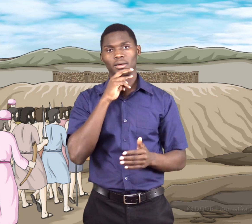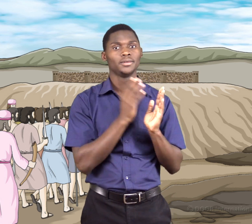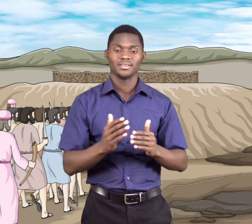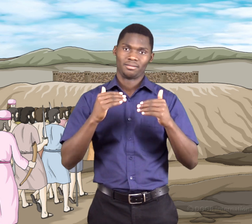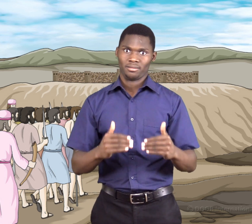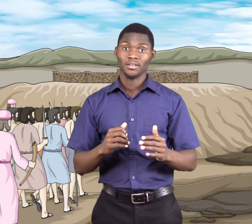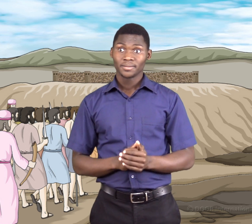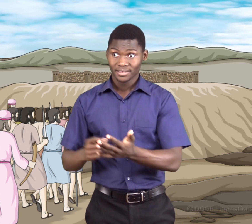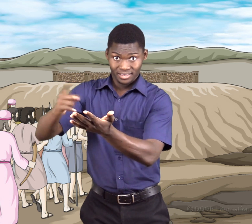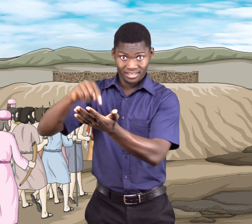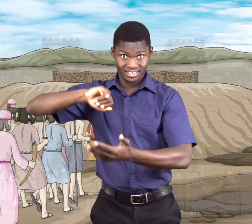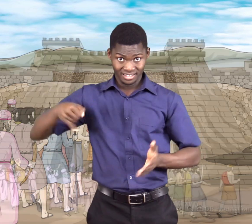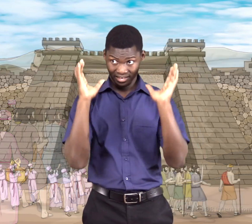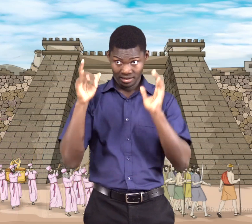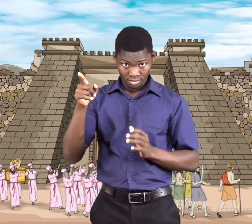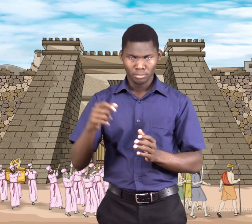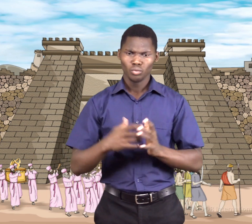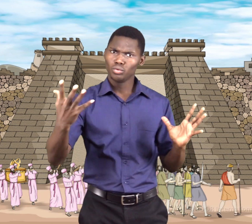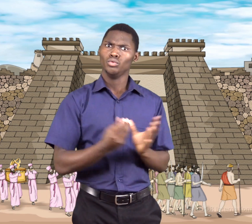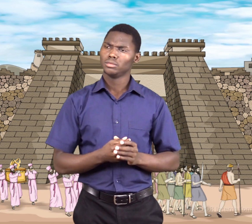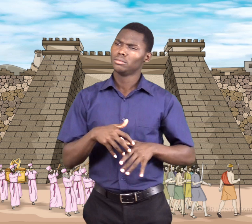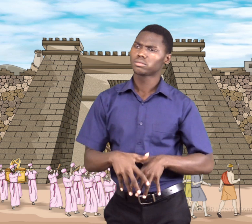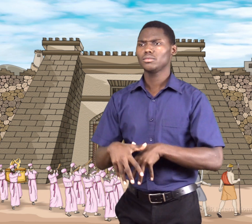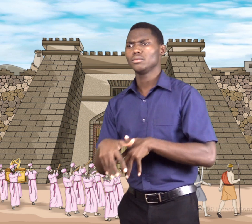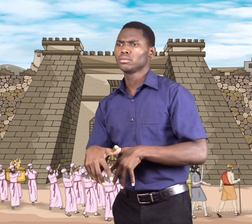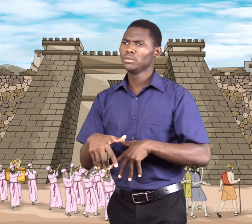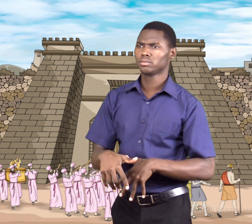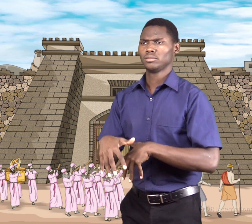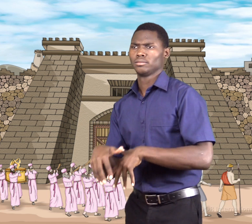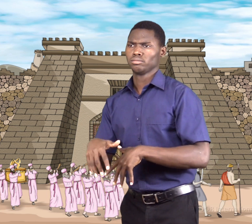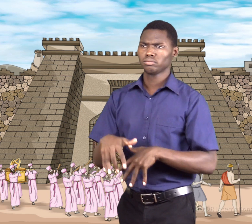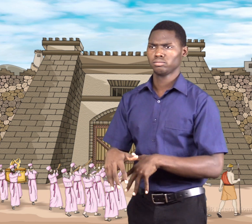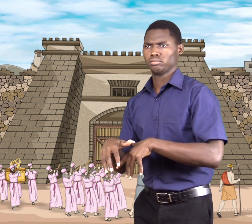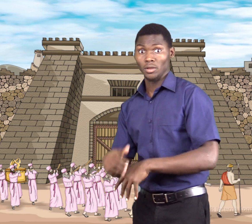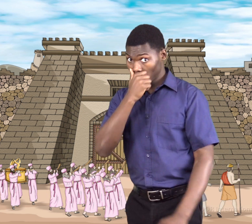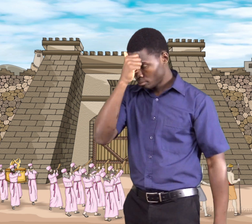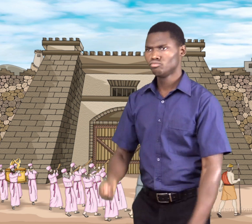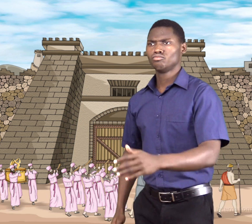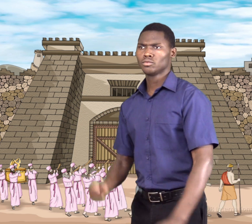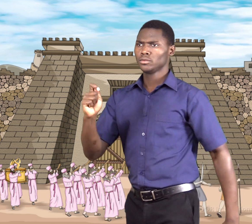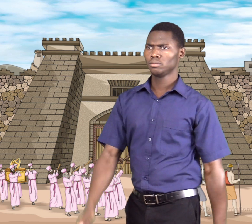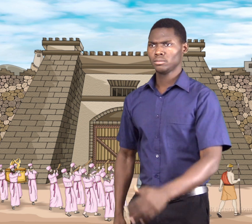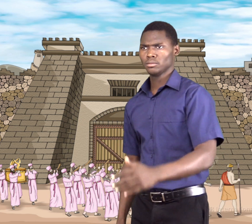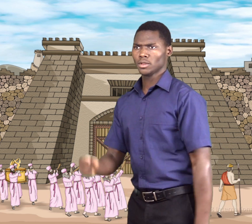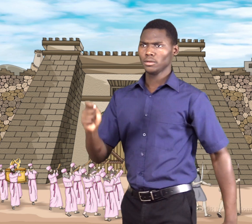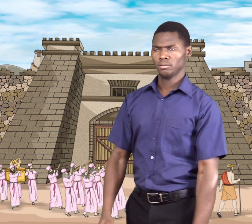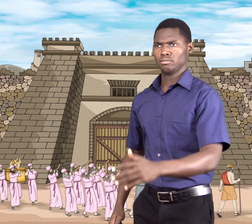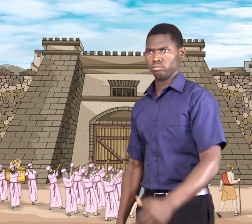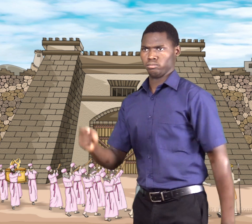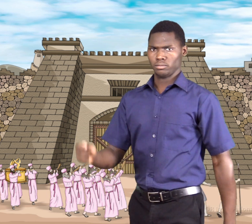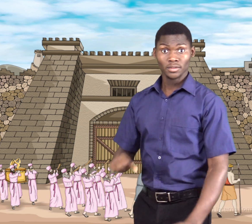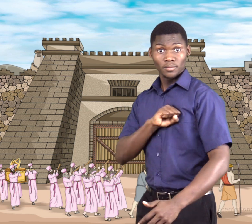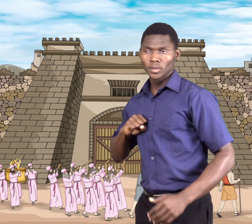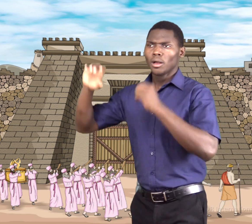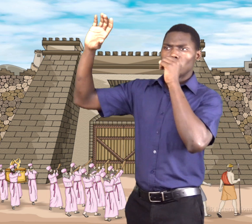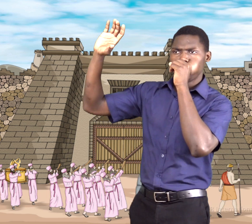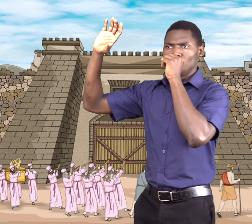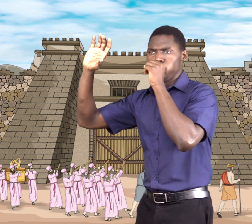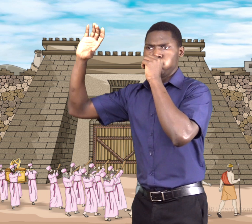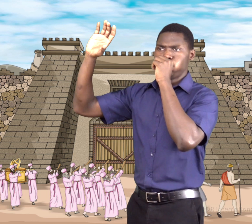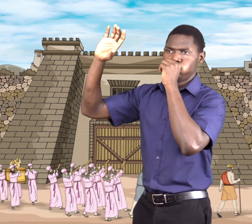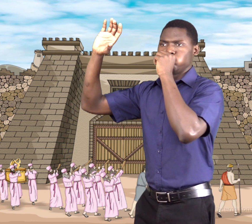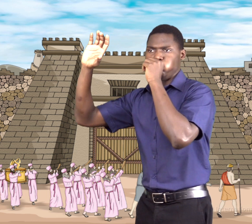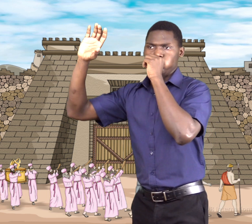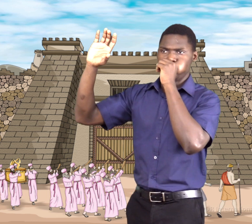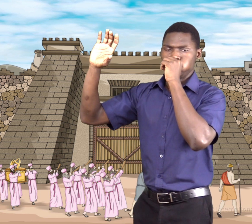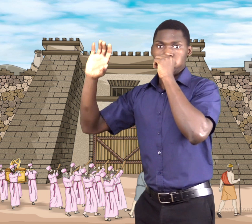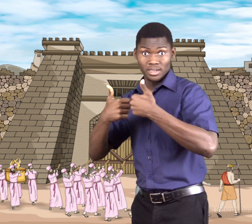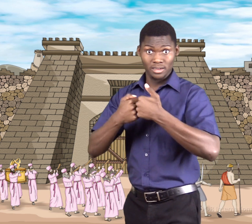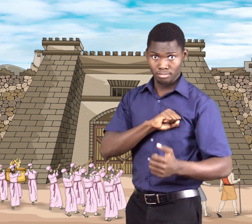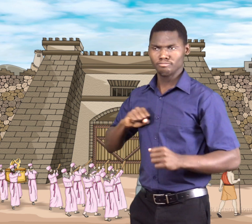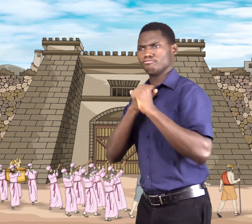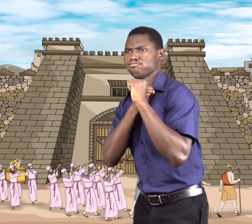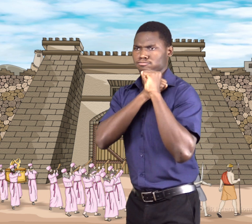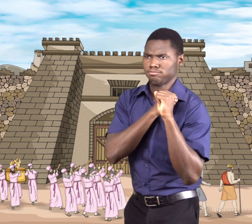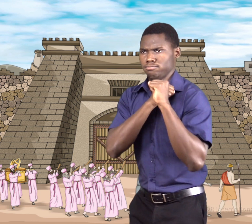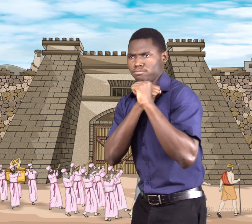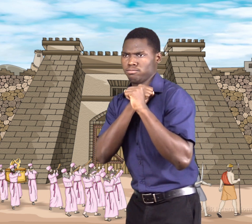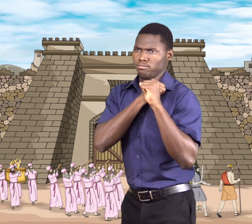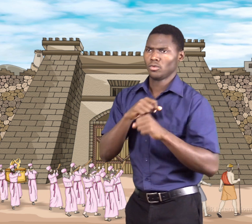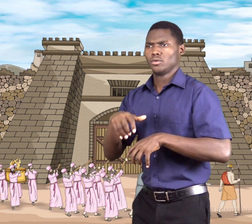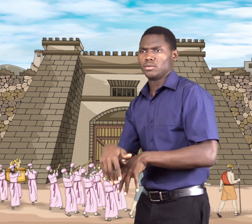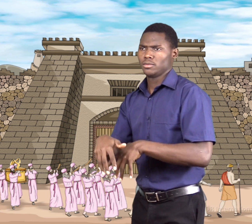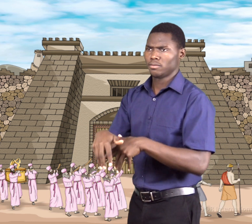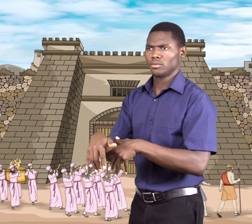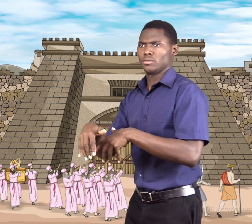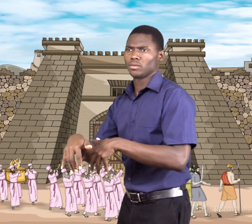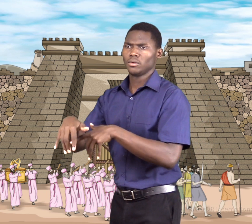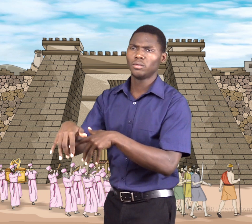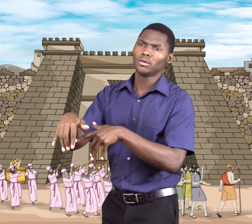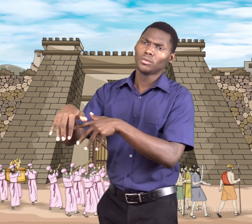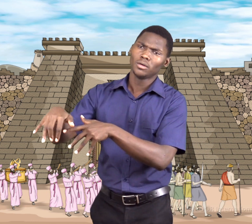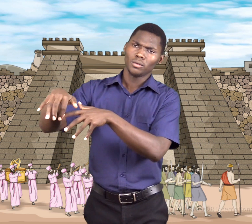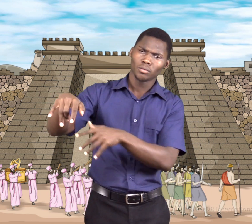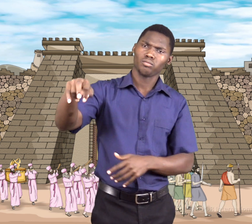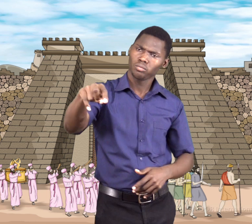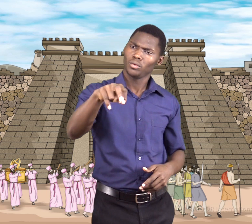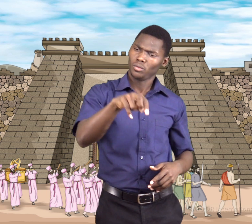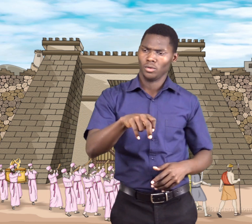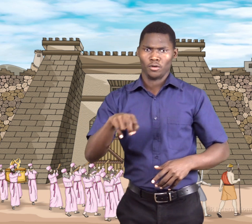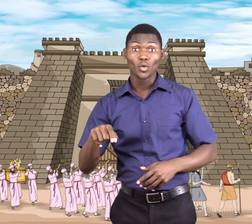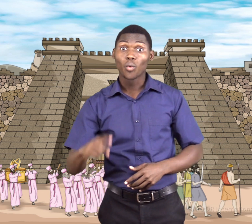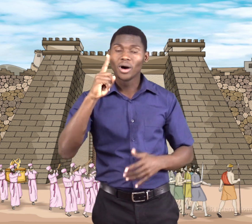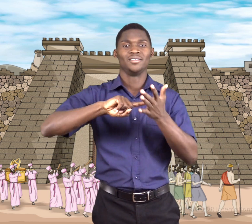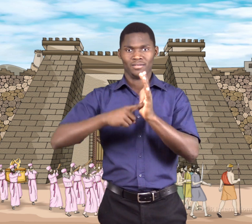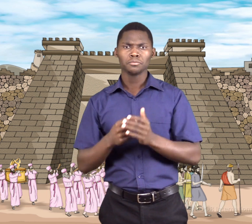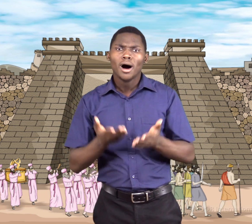But Joshua had commanded the people: “Do not give a battle cry or let your voice be heard; do not let one word come out of your mouth until the day I tell you to shout. Then you are to shout!”